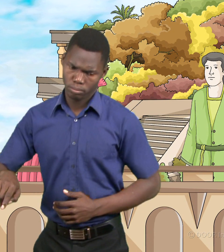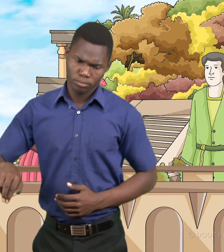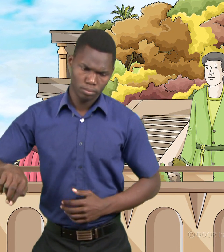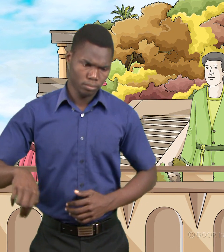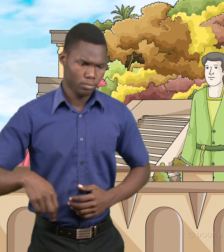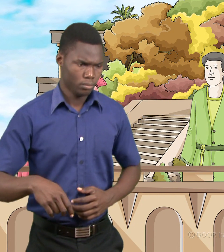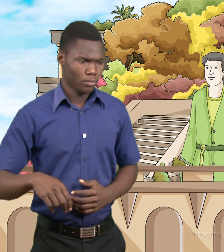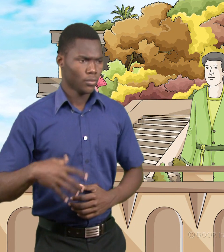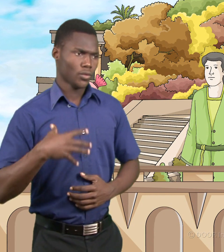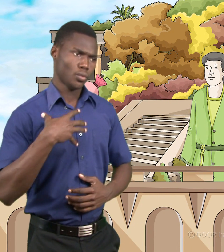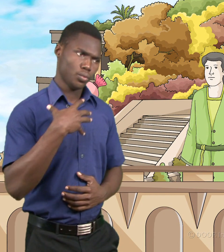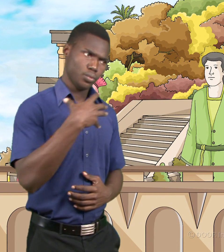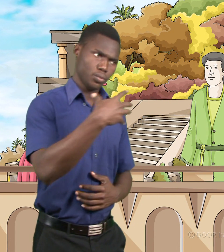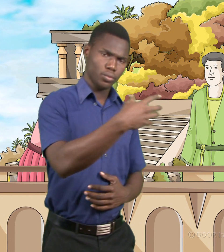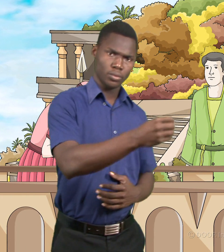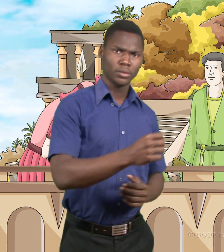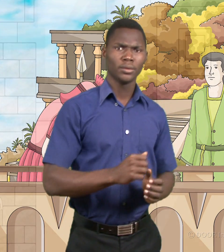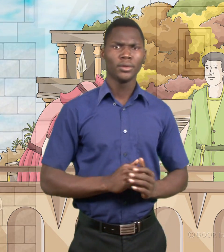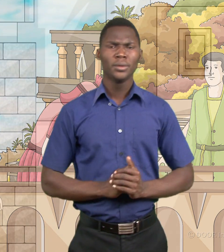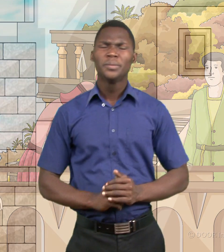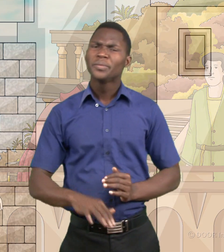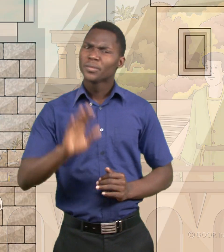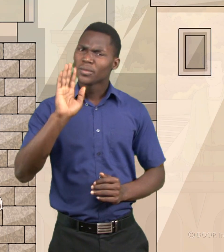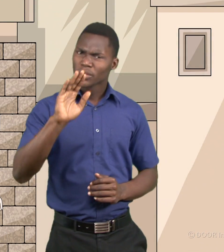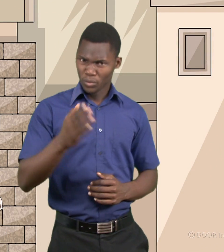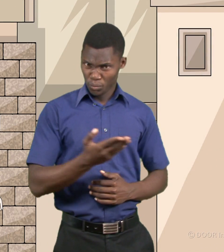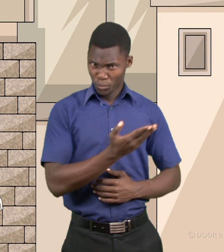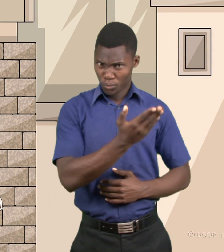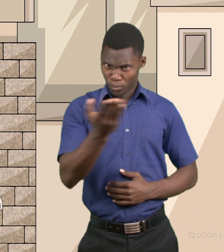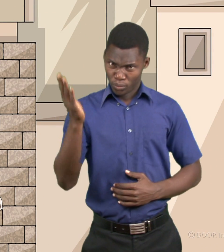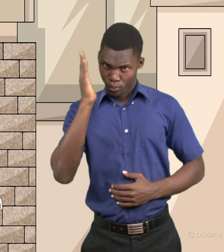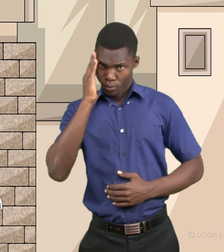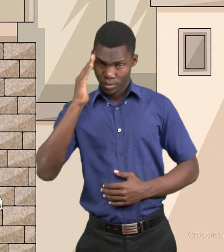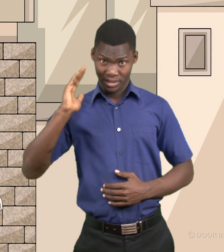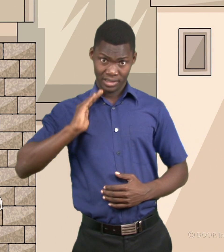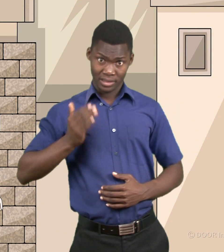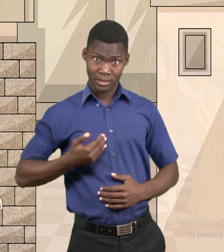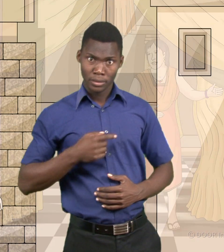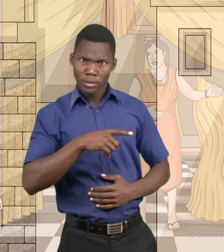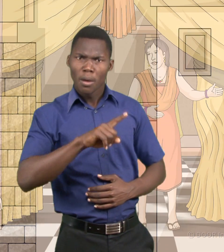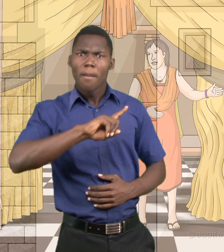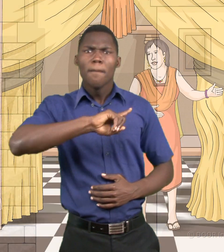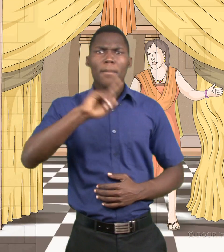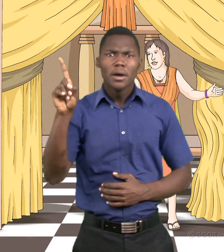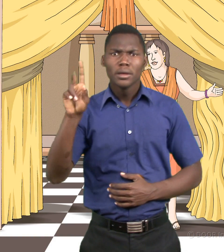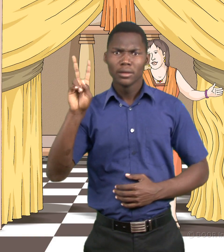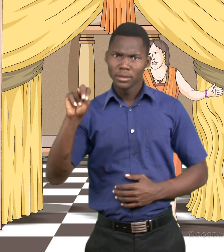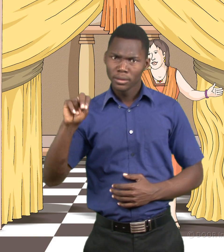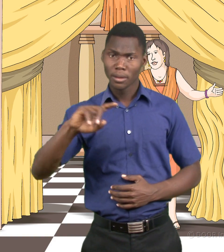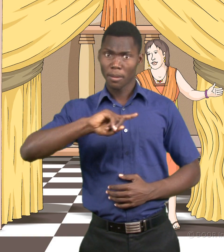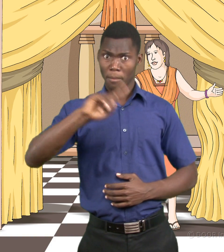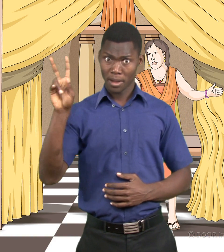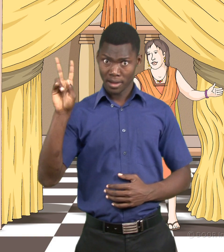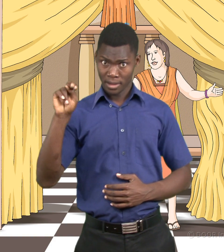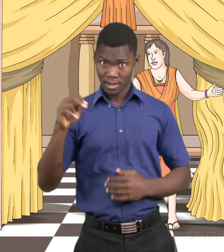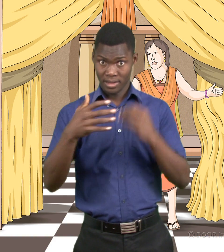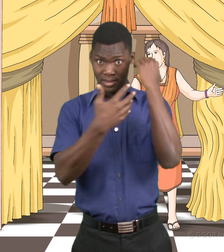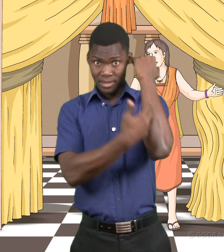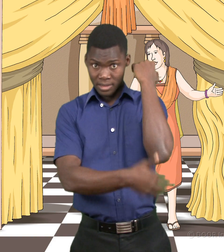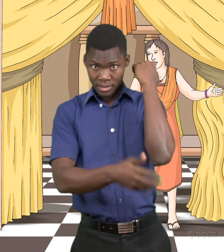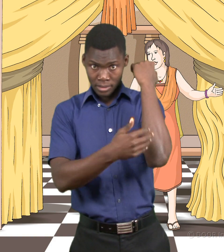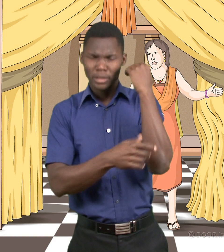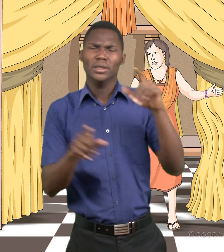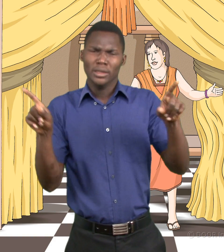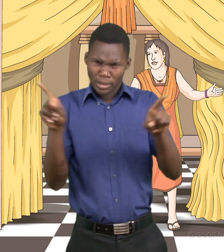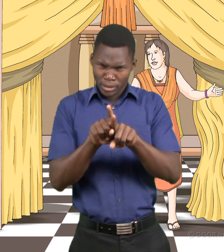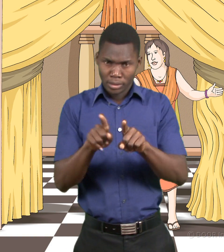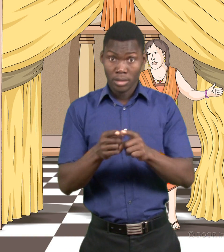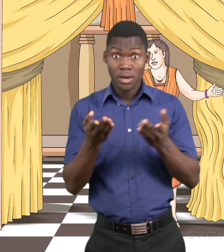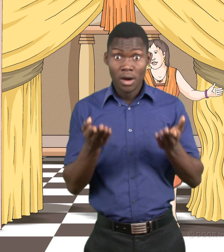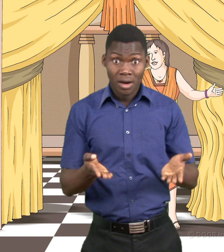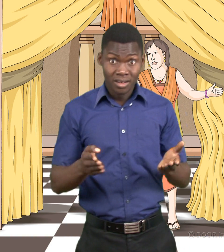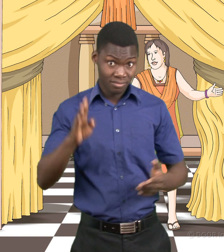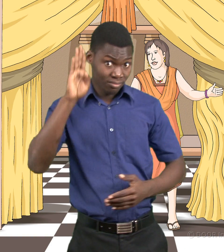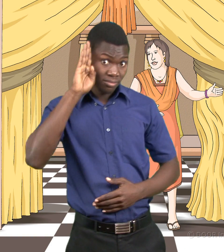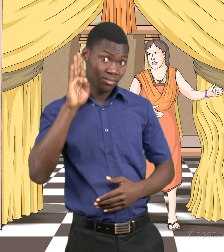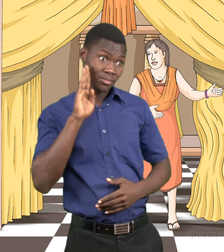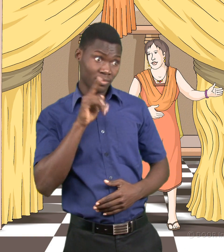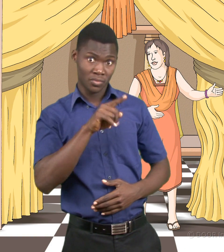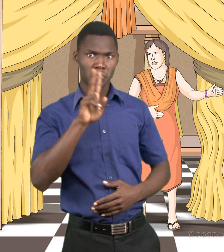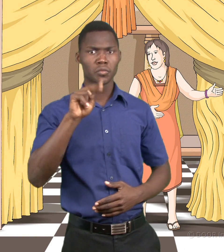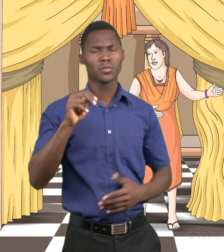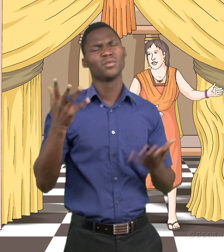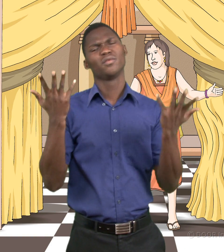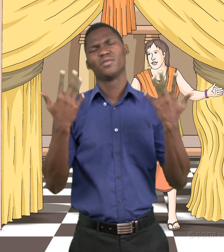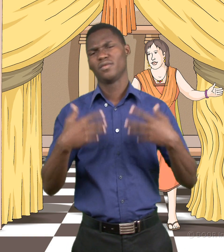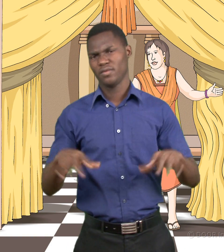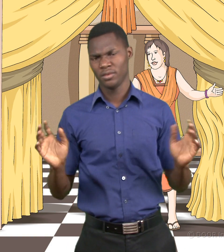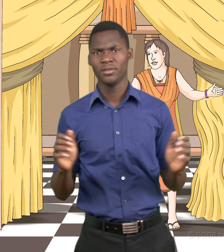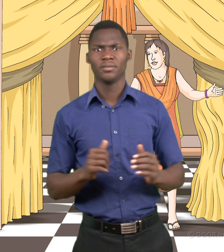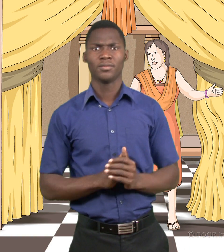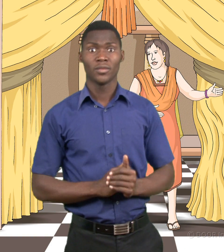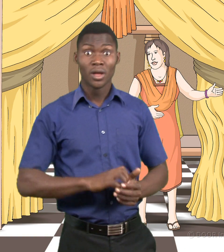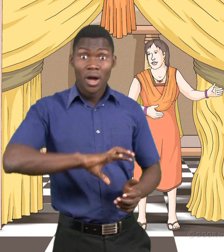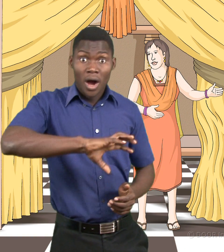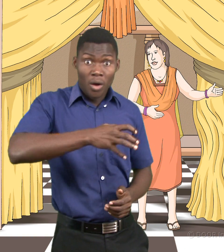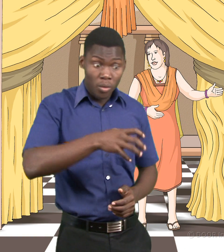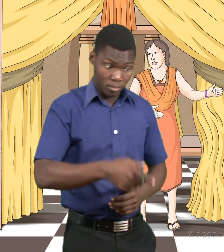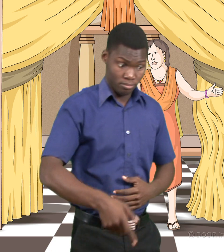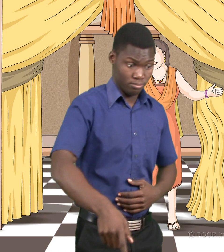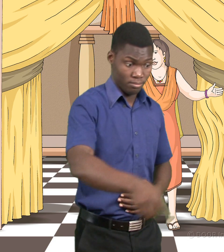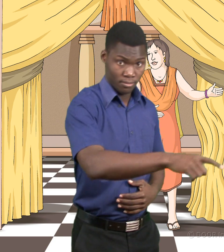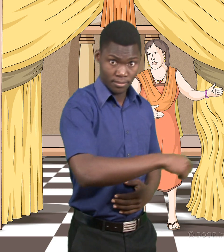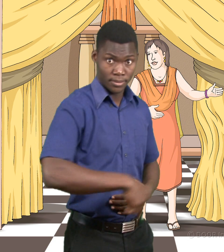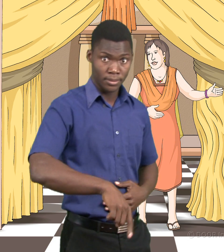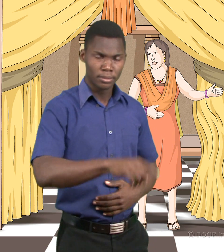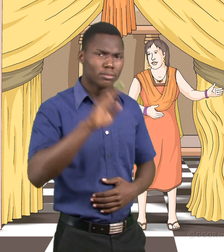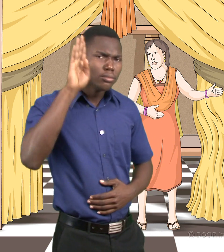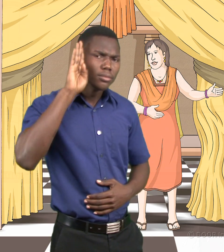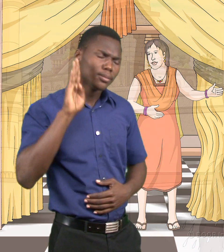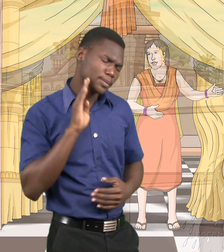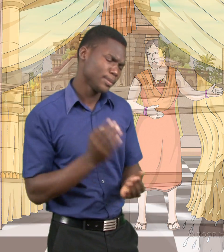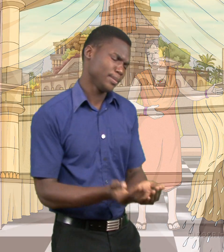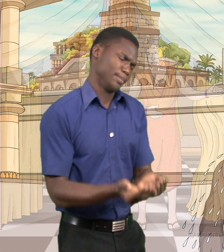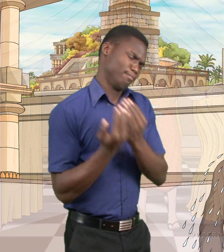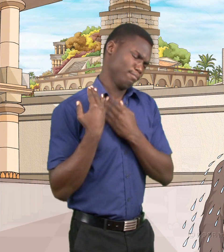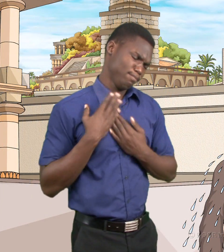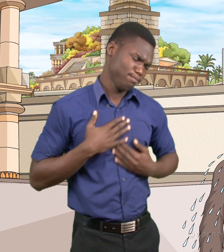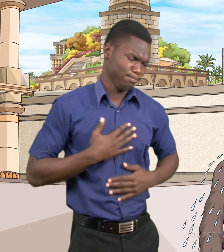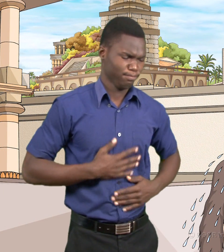Then David sent messengers to get her, and when she came to him, he slept with her.